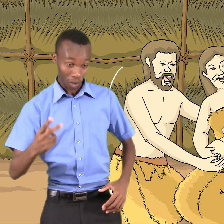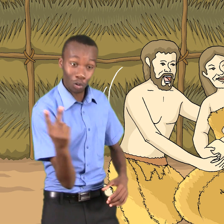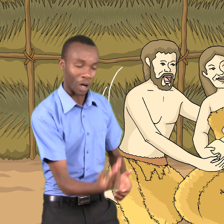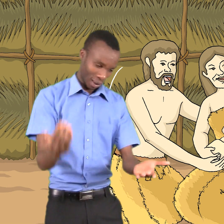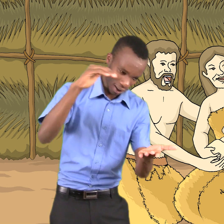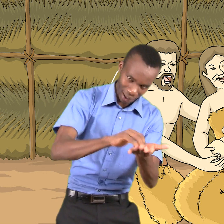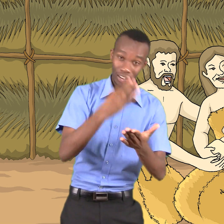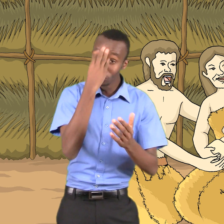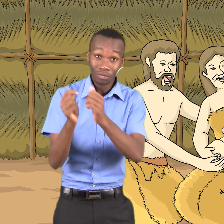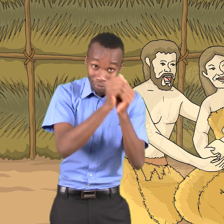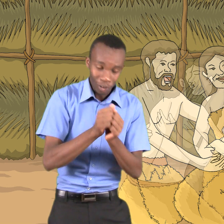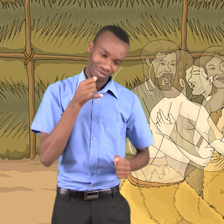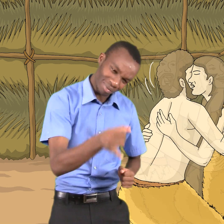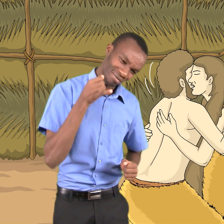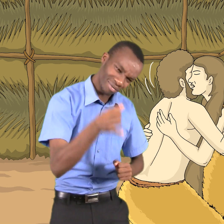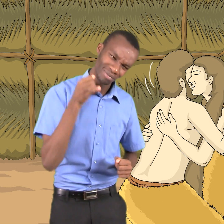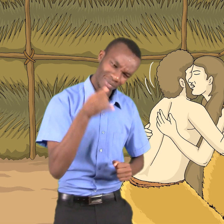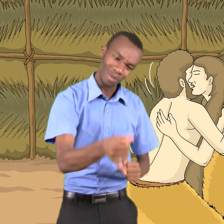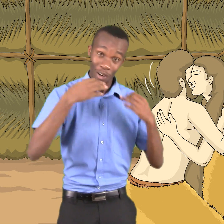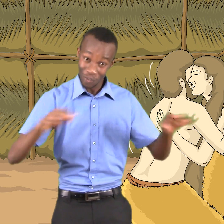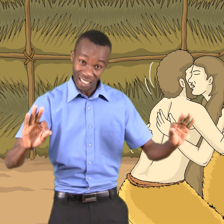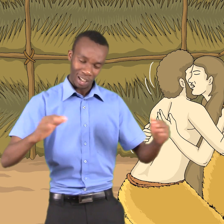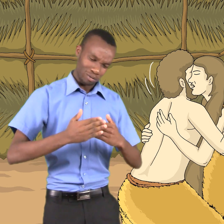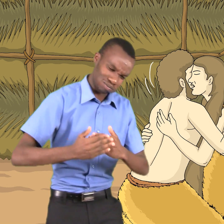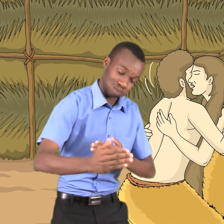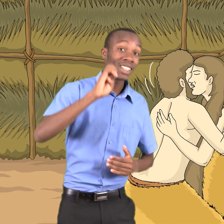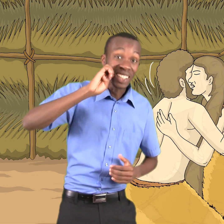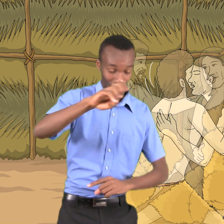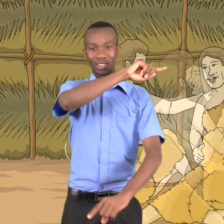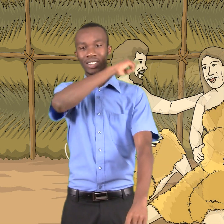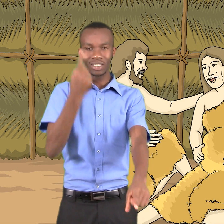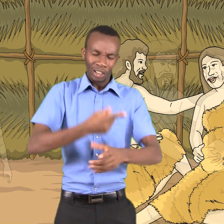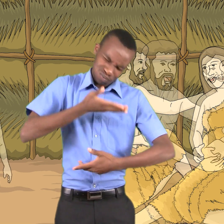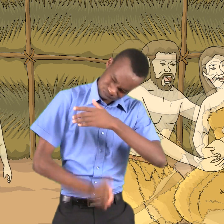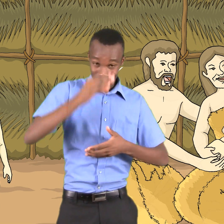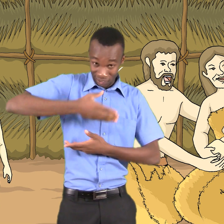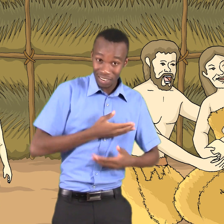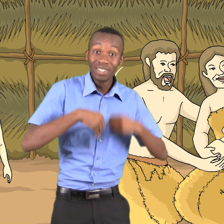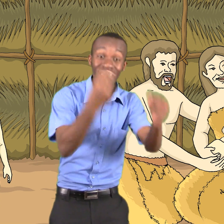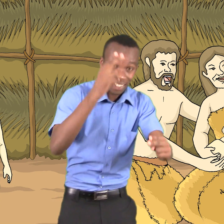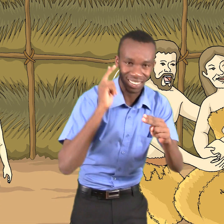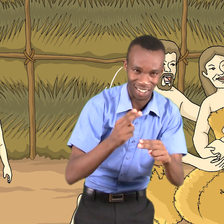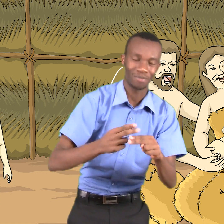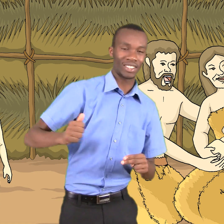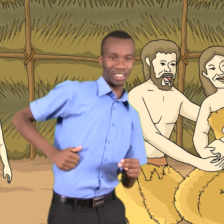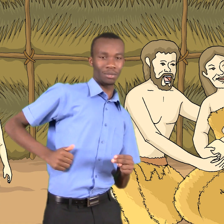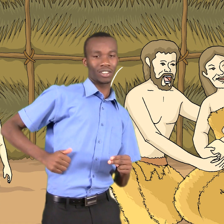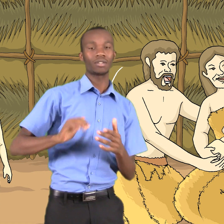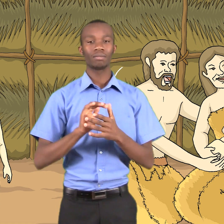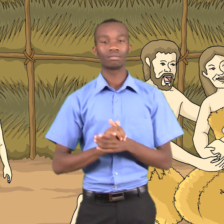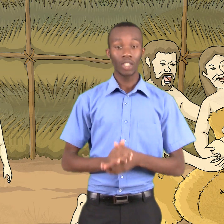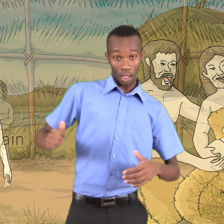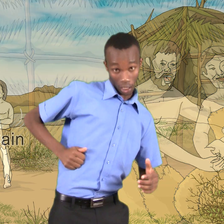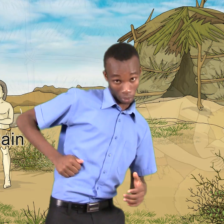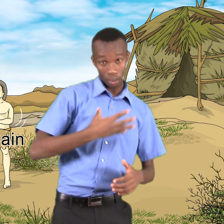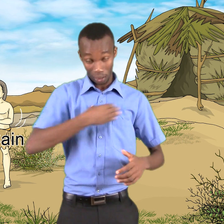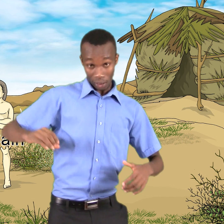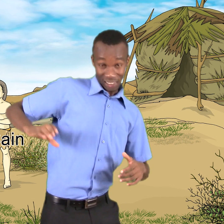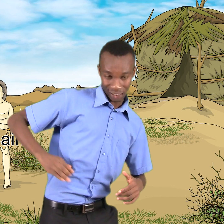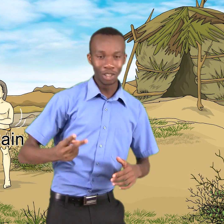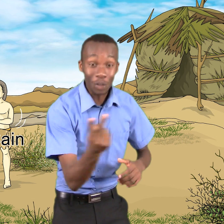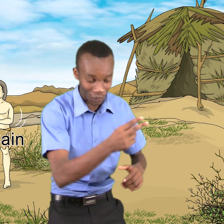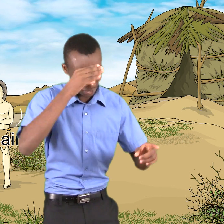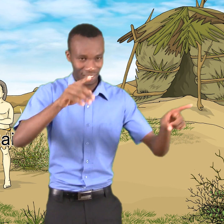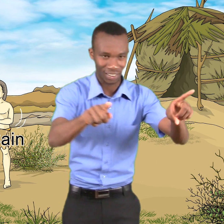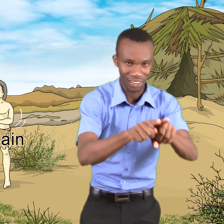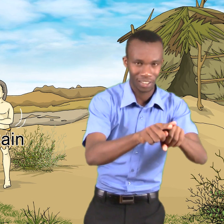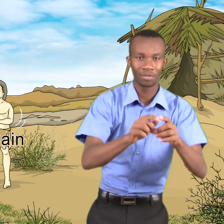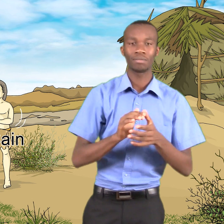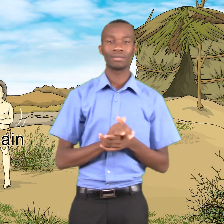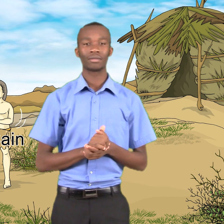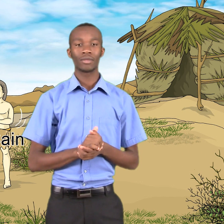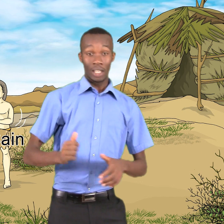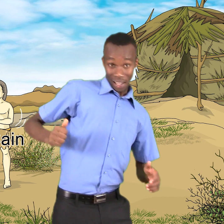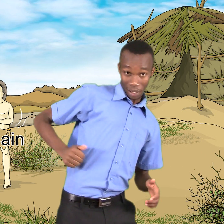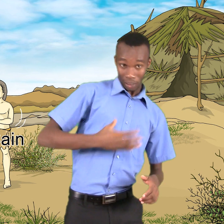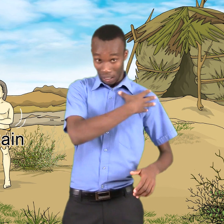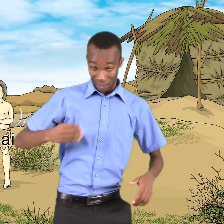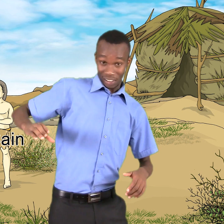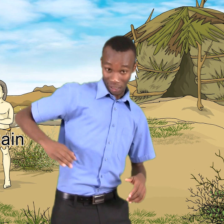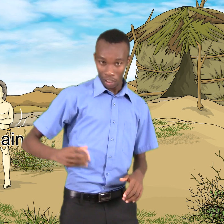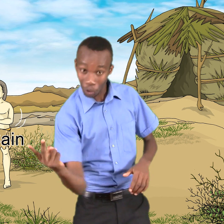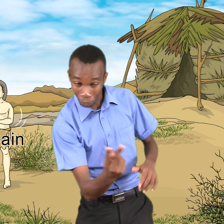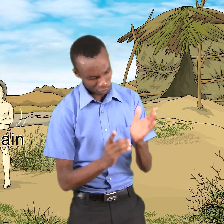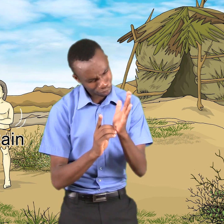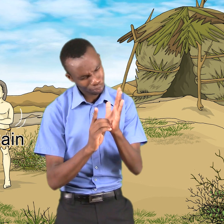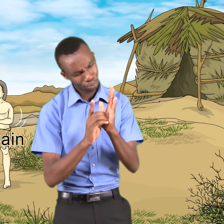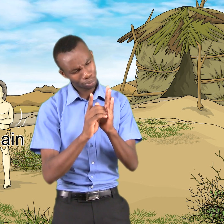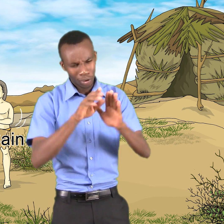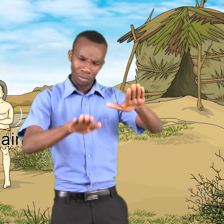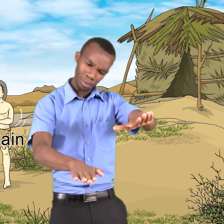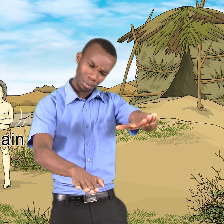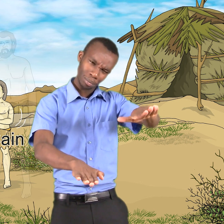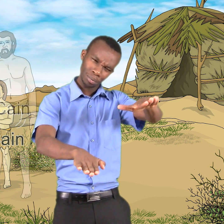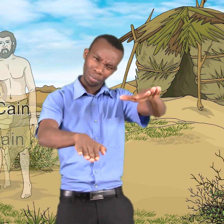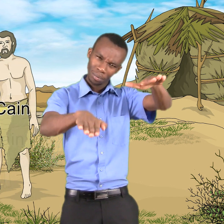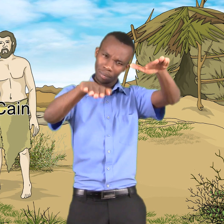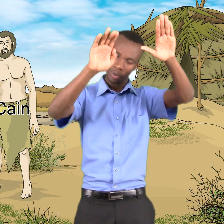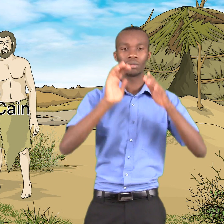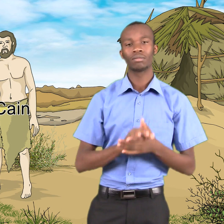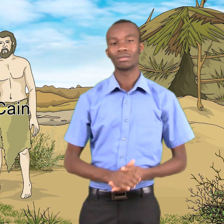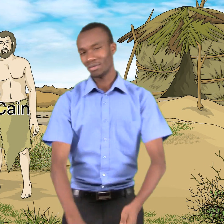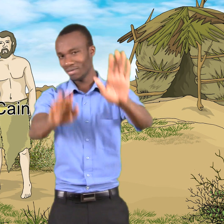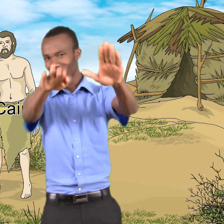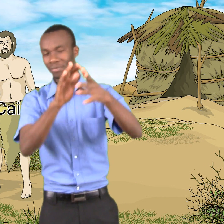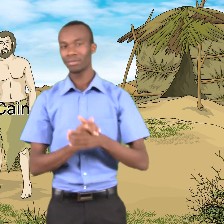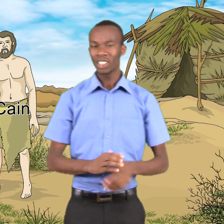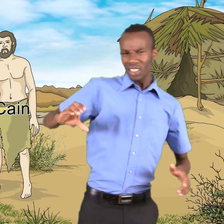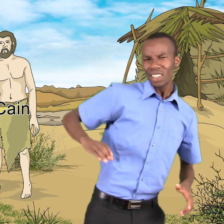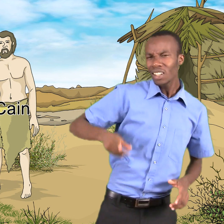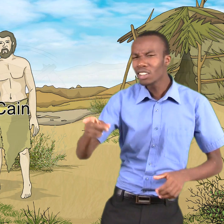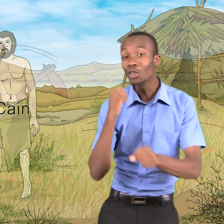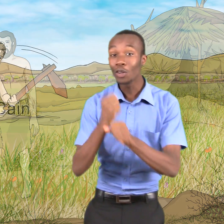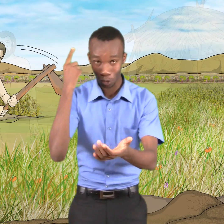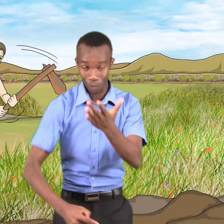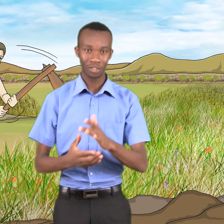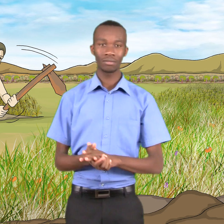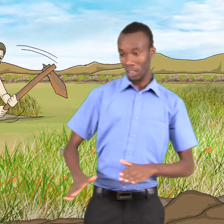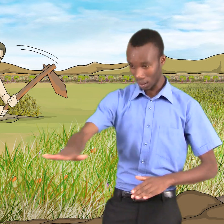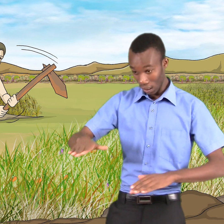Later she gave birth to Cain’s brother Abel.